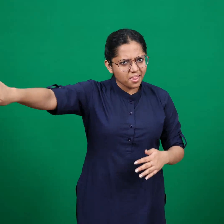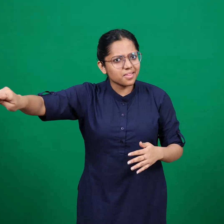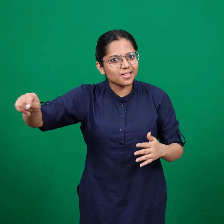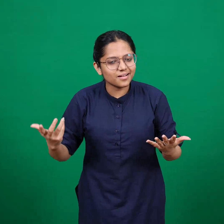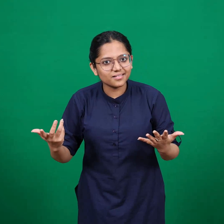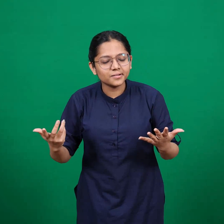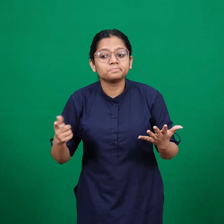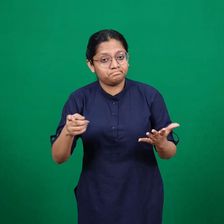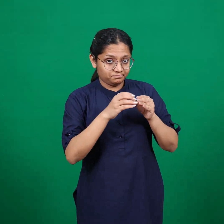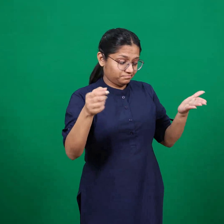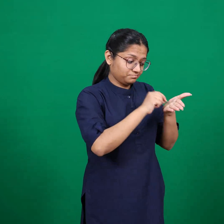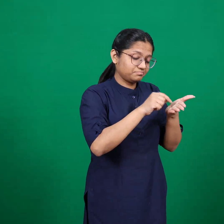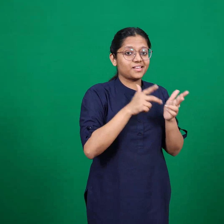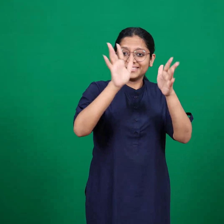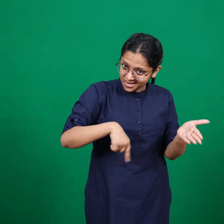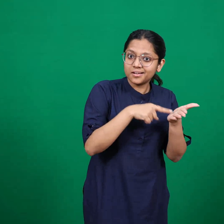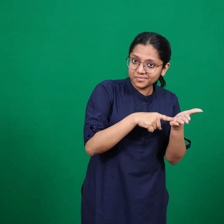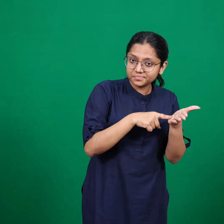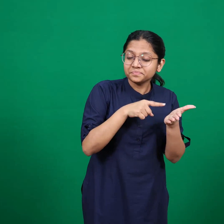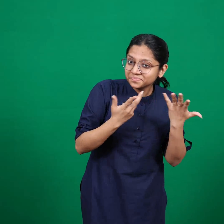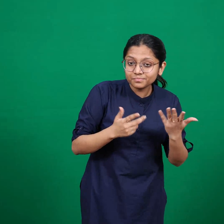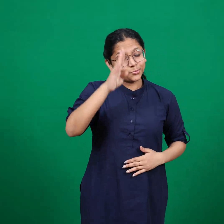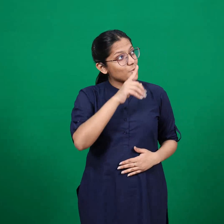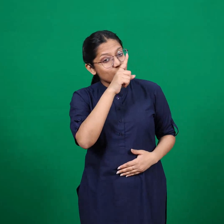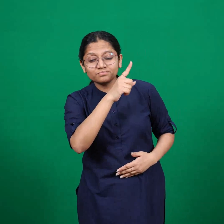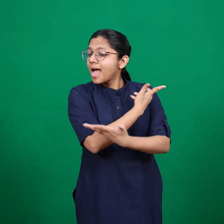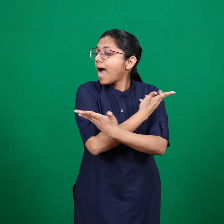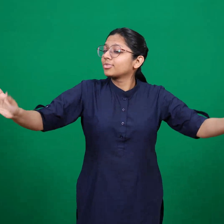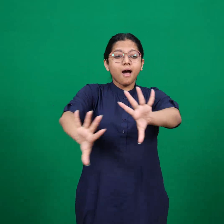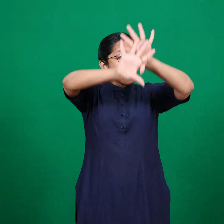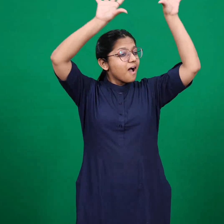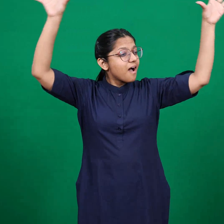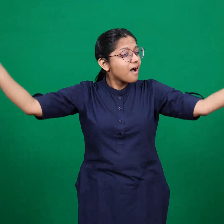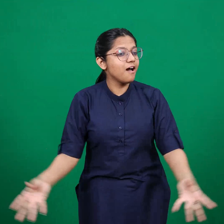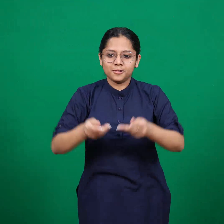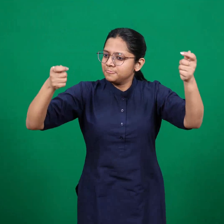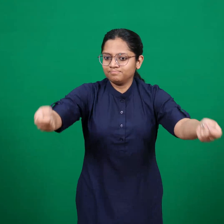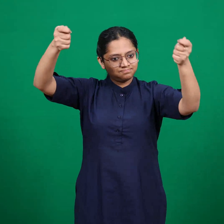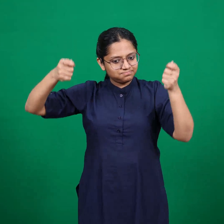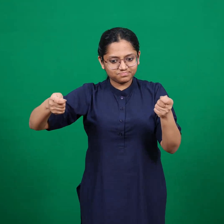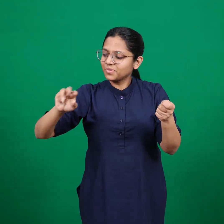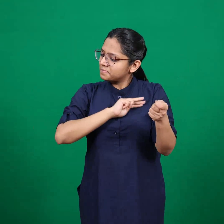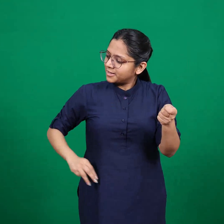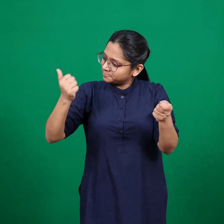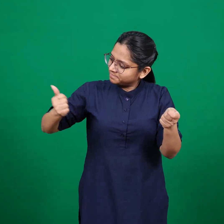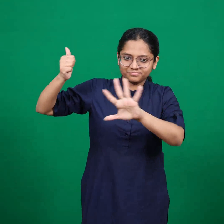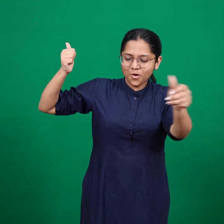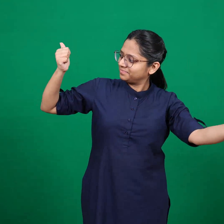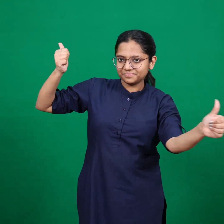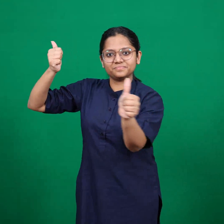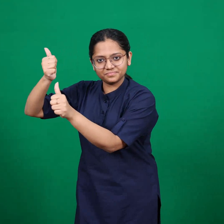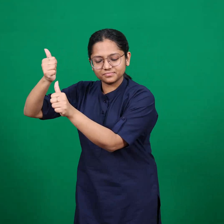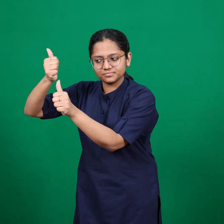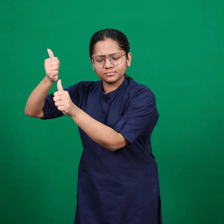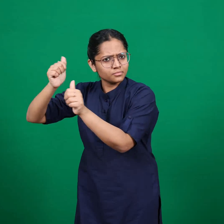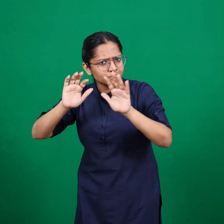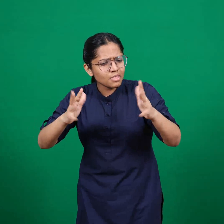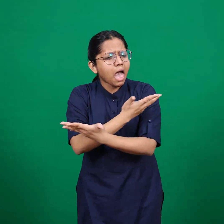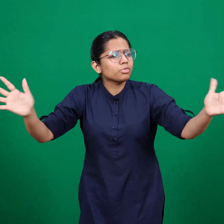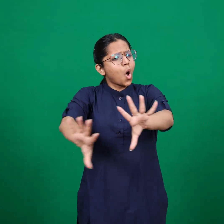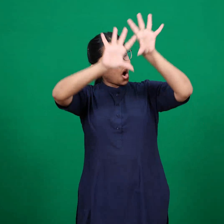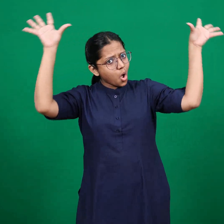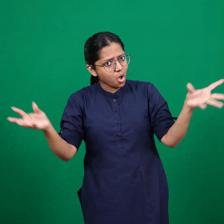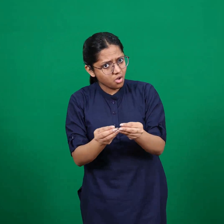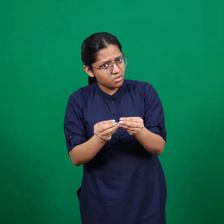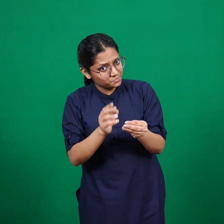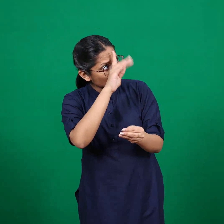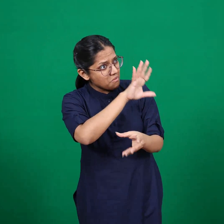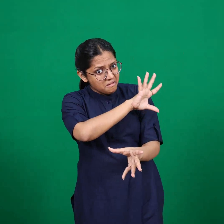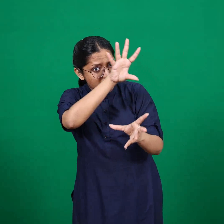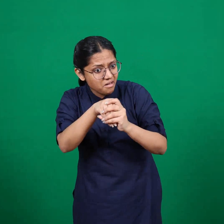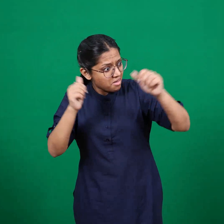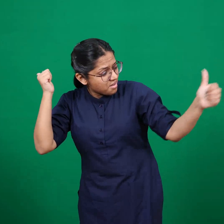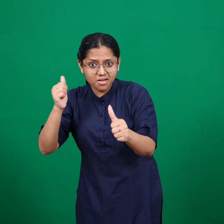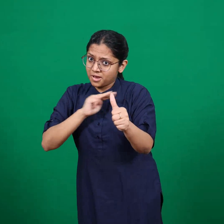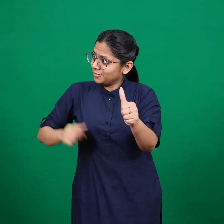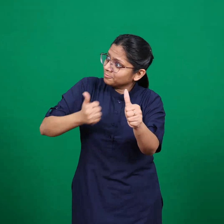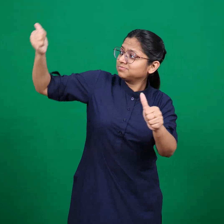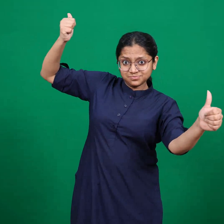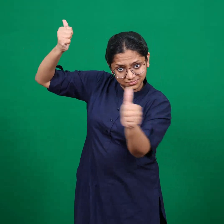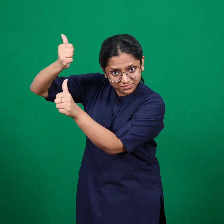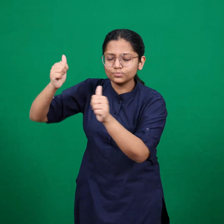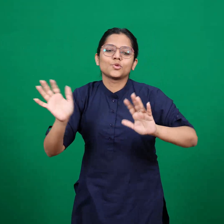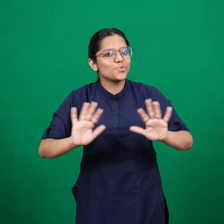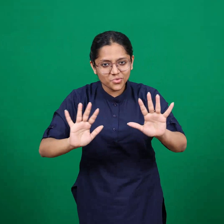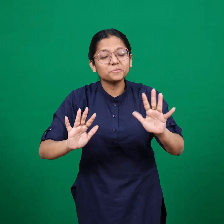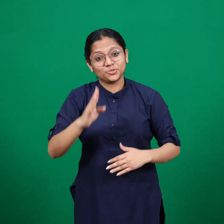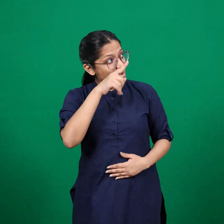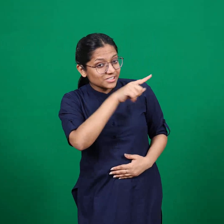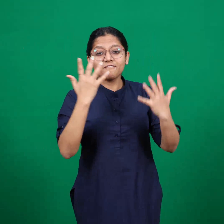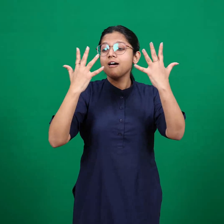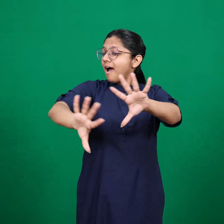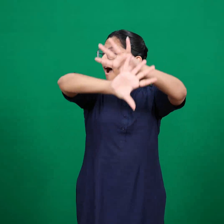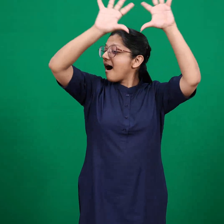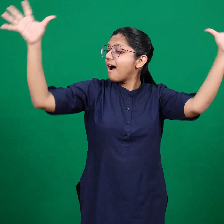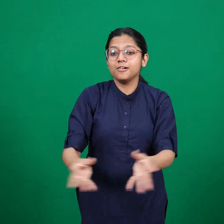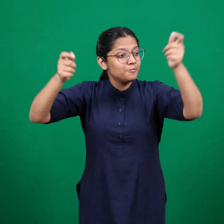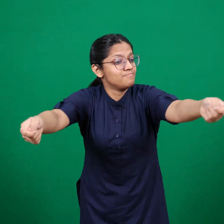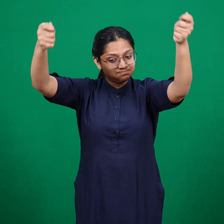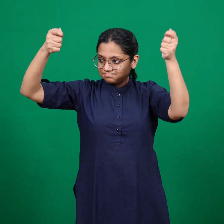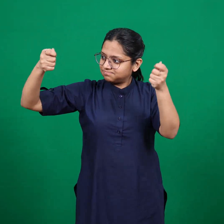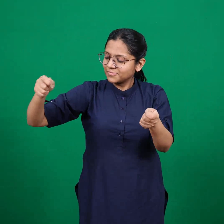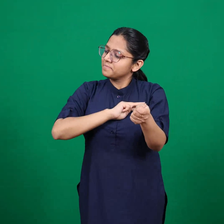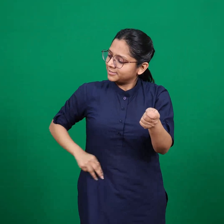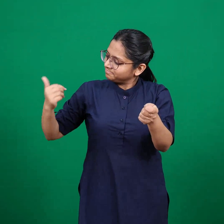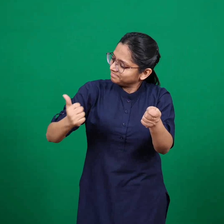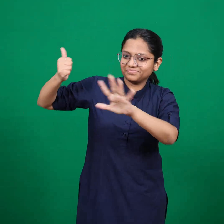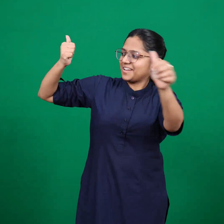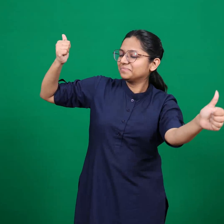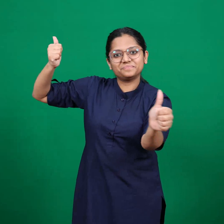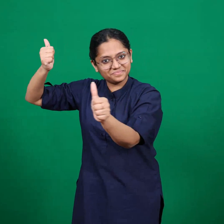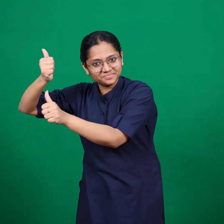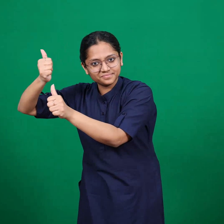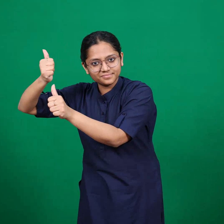Now when it says that everything has been put under Him, this clearly does not include the One who put everything under Him.